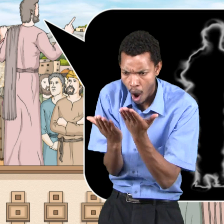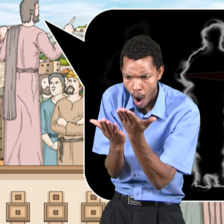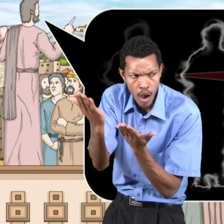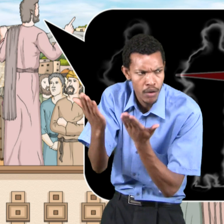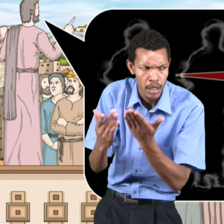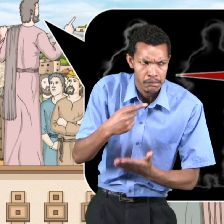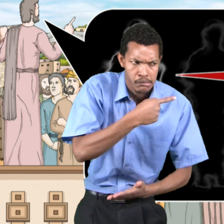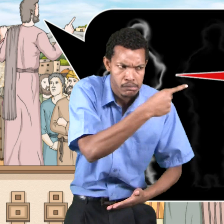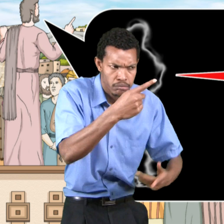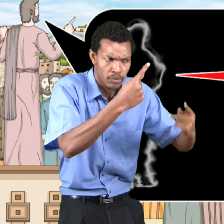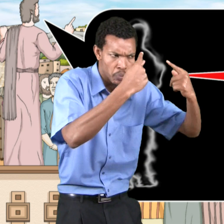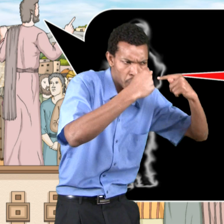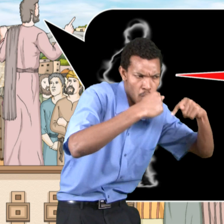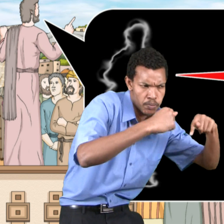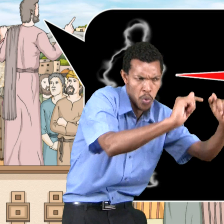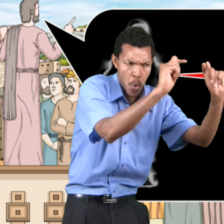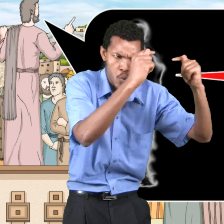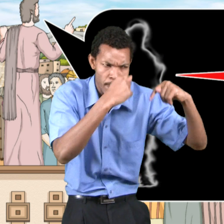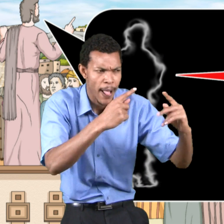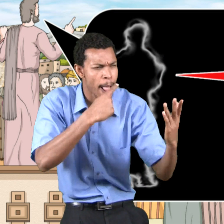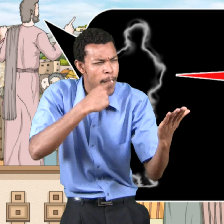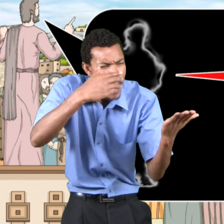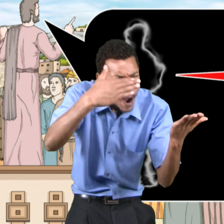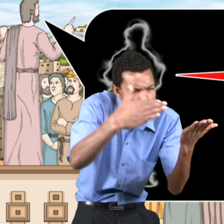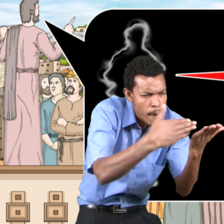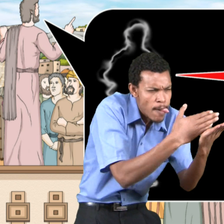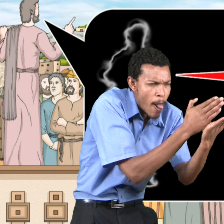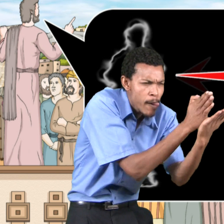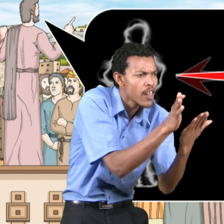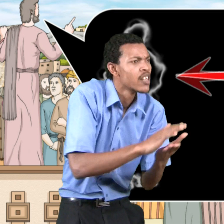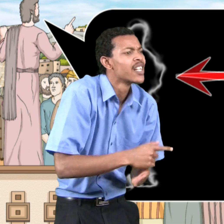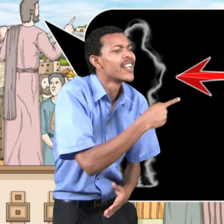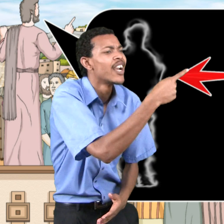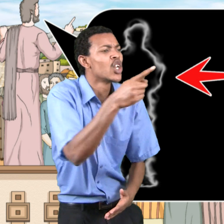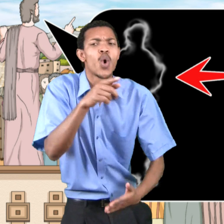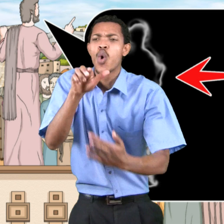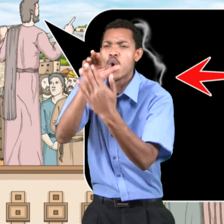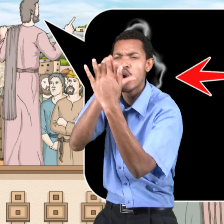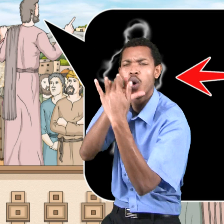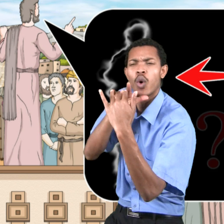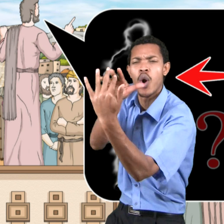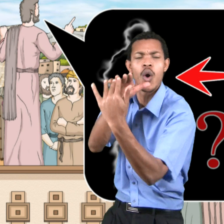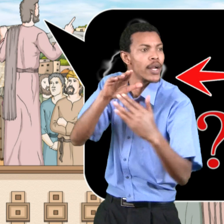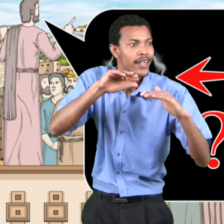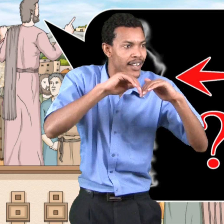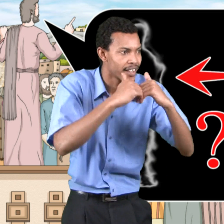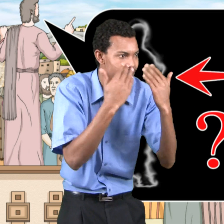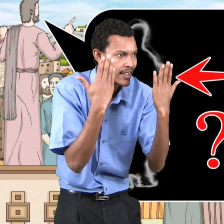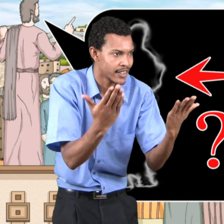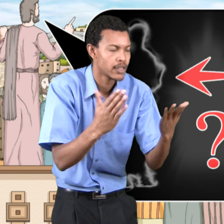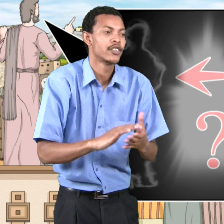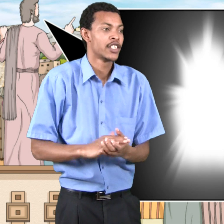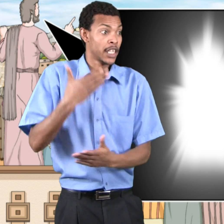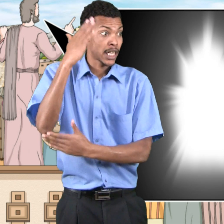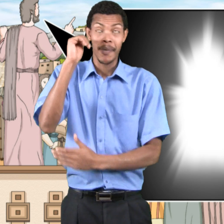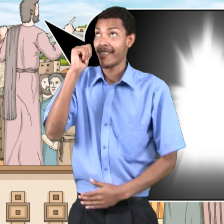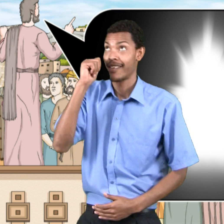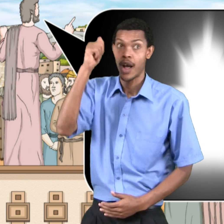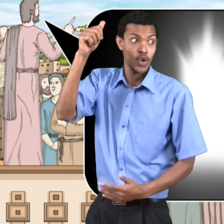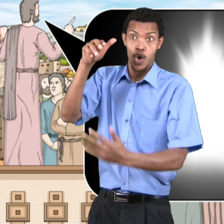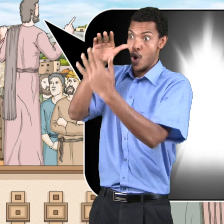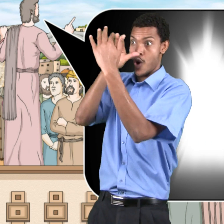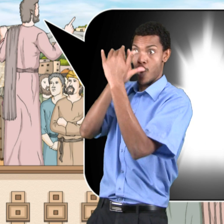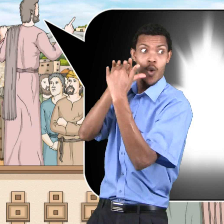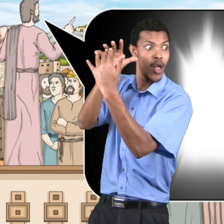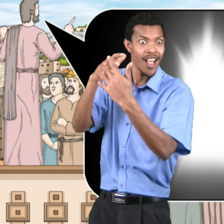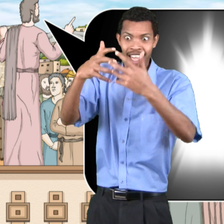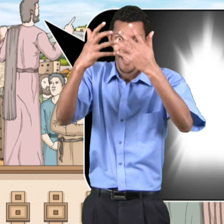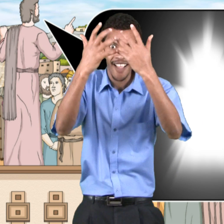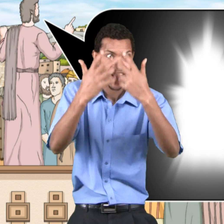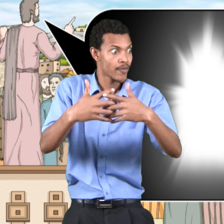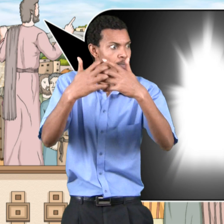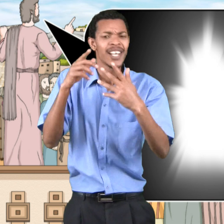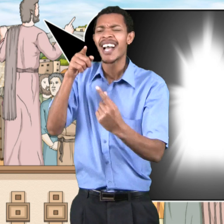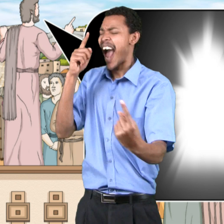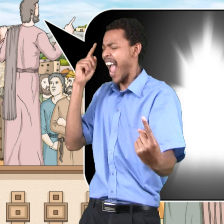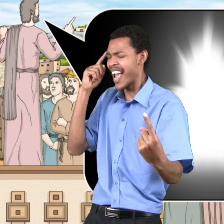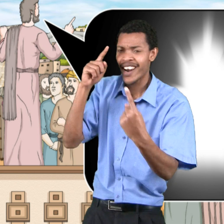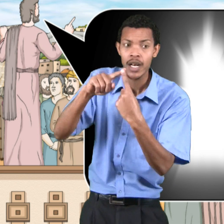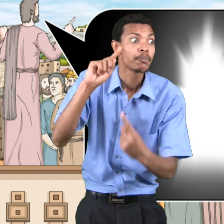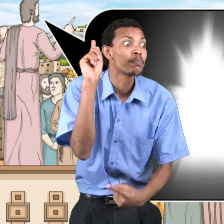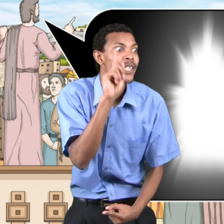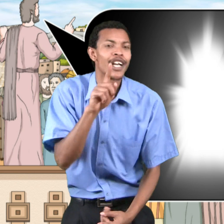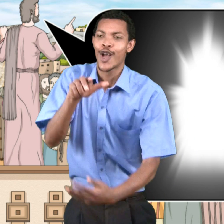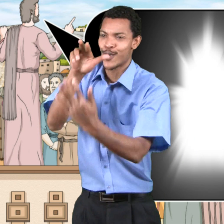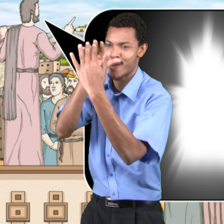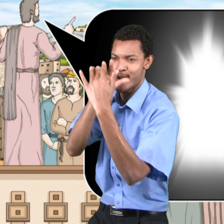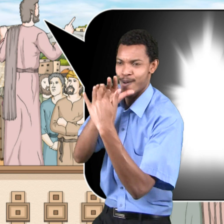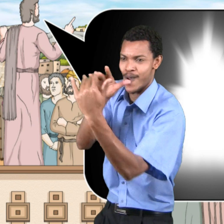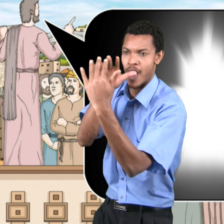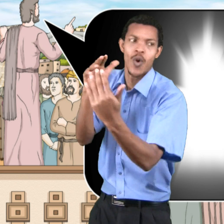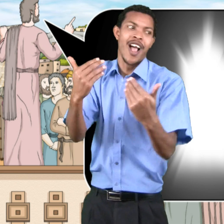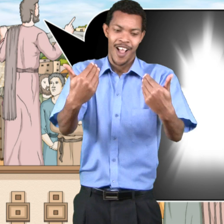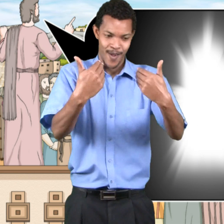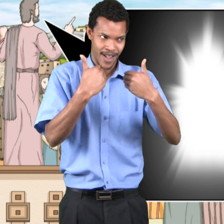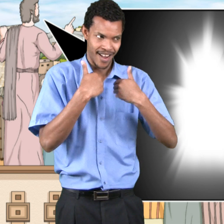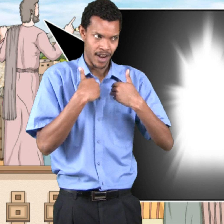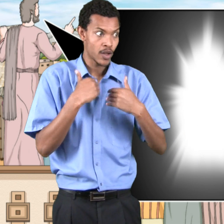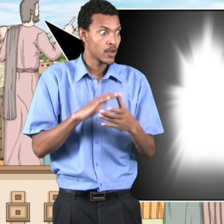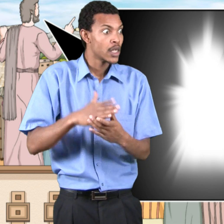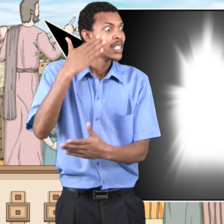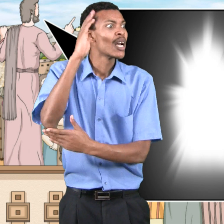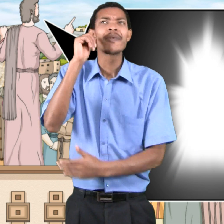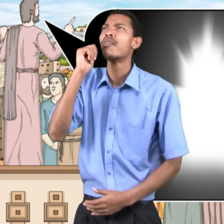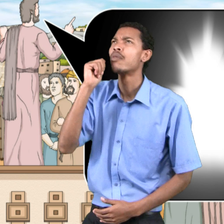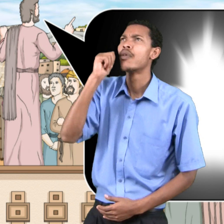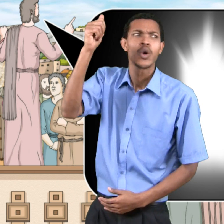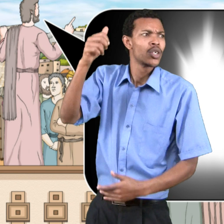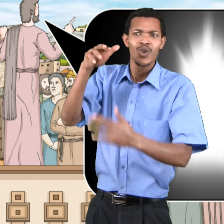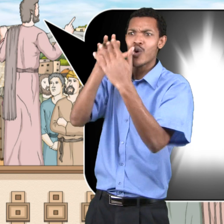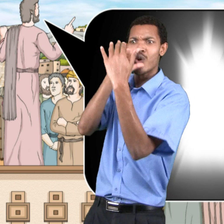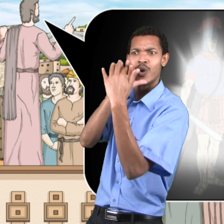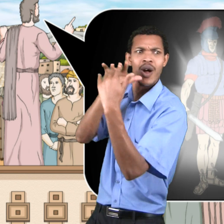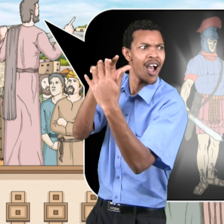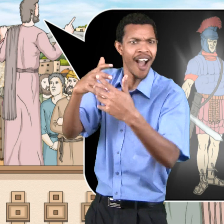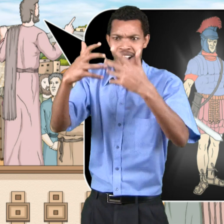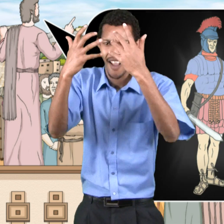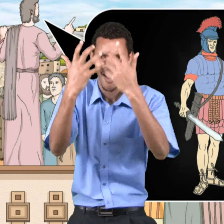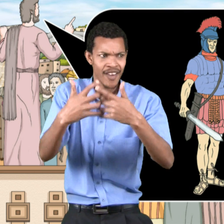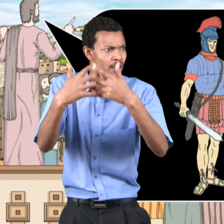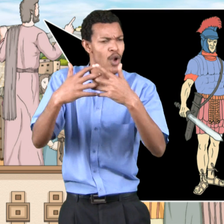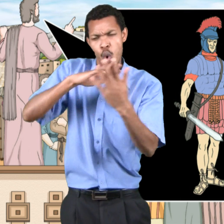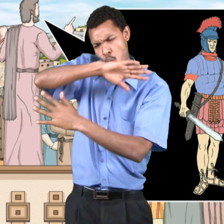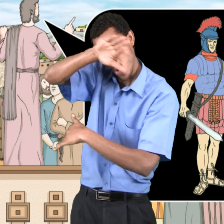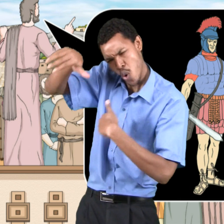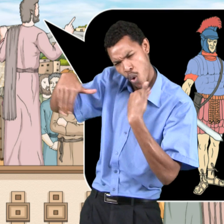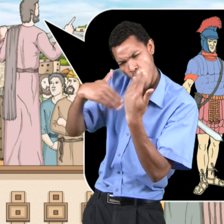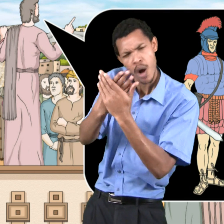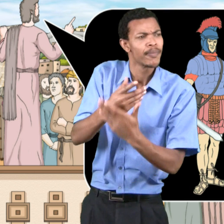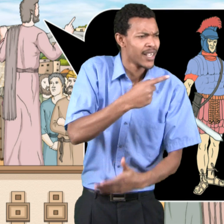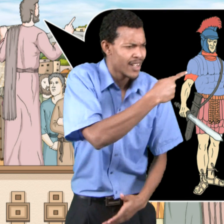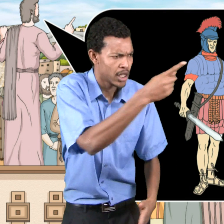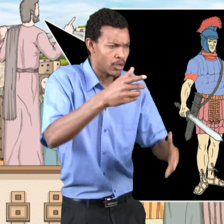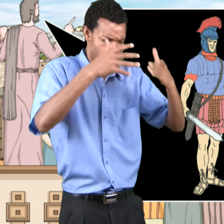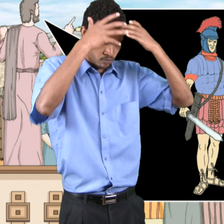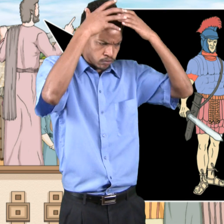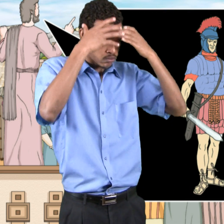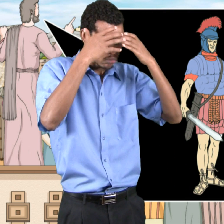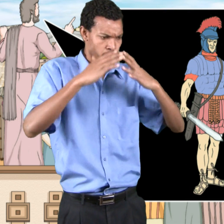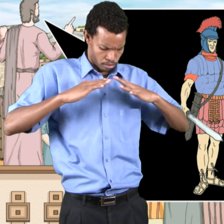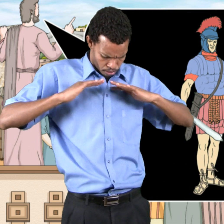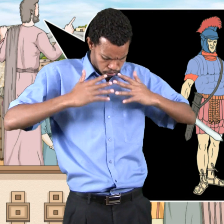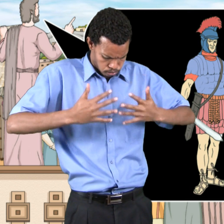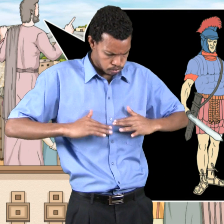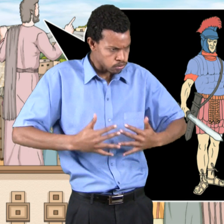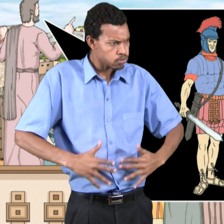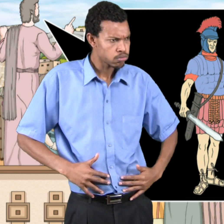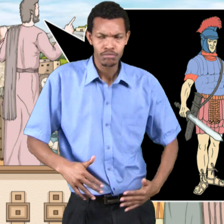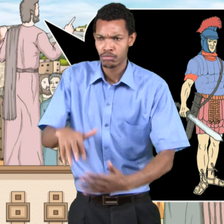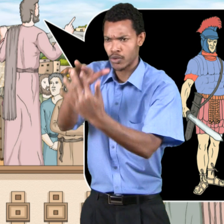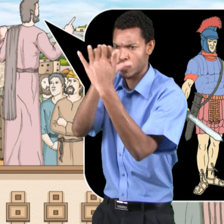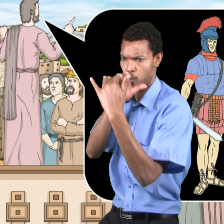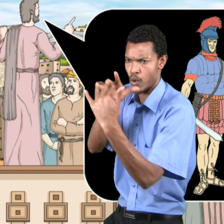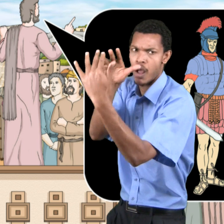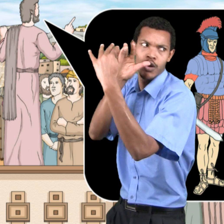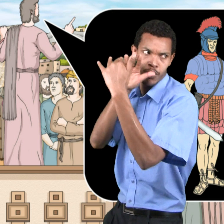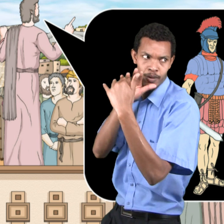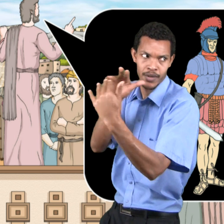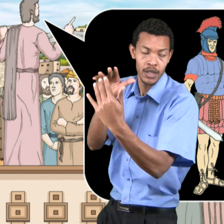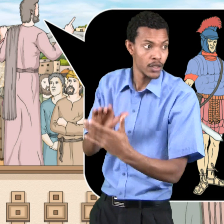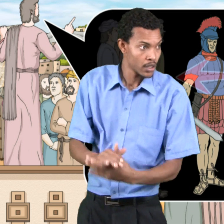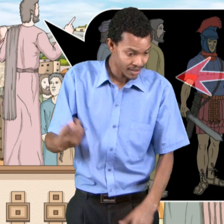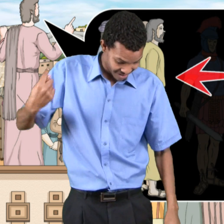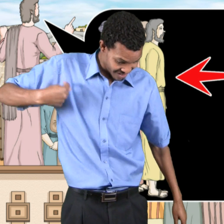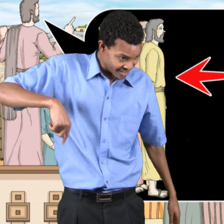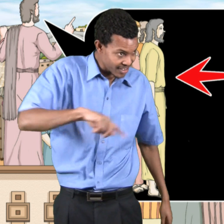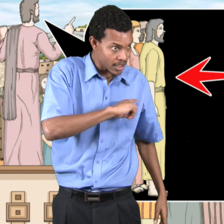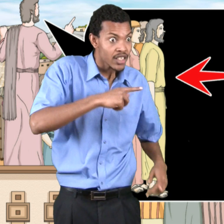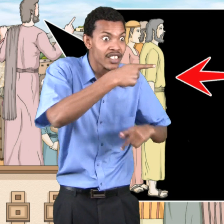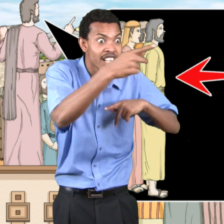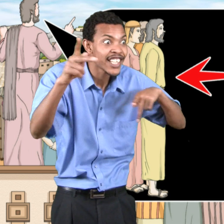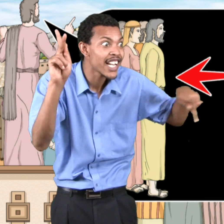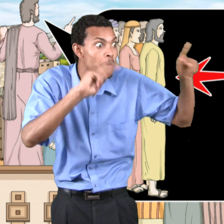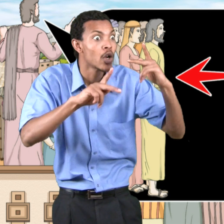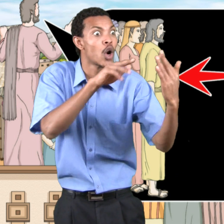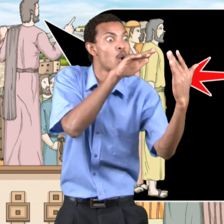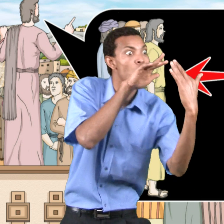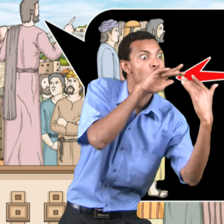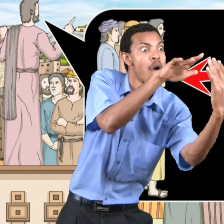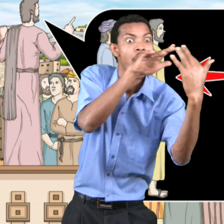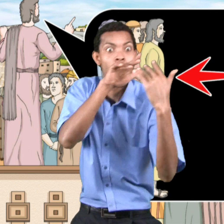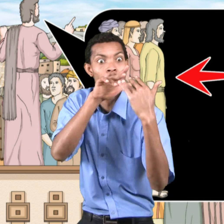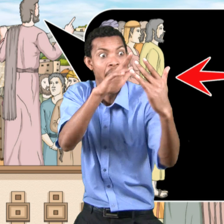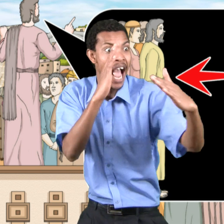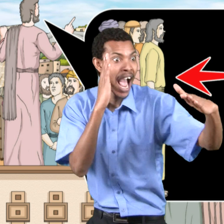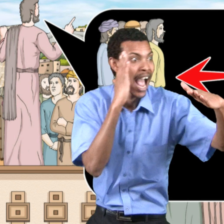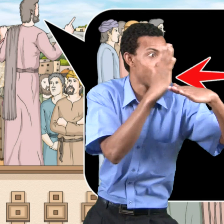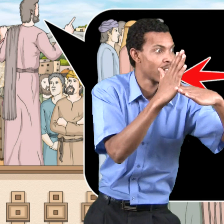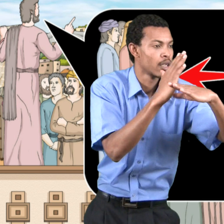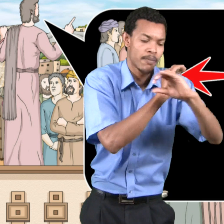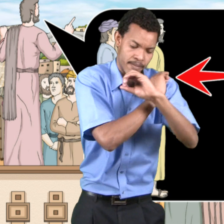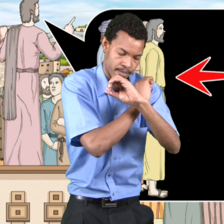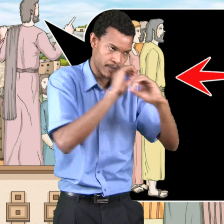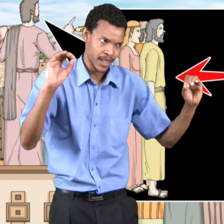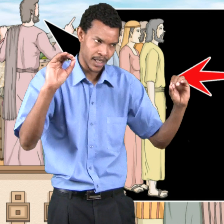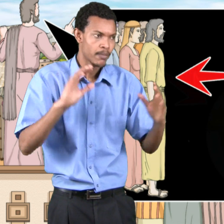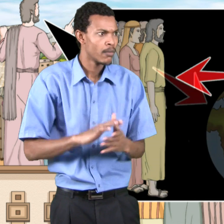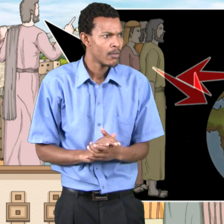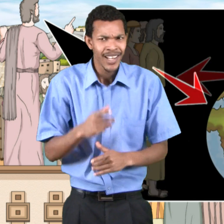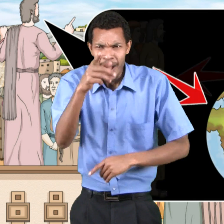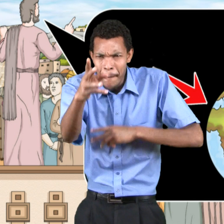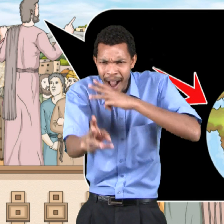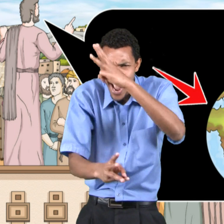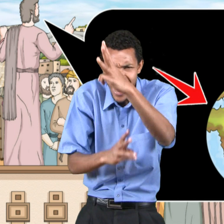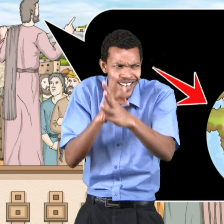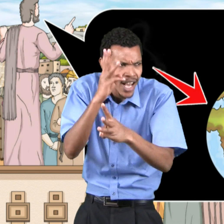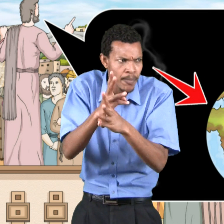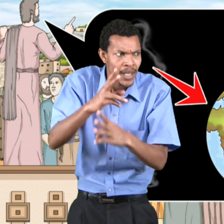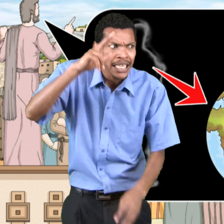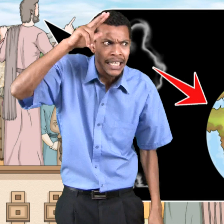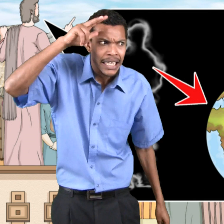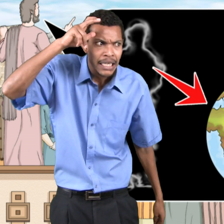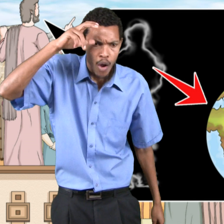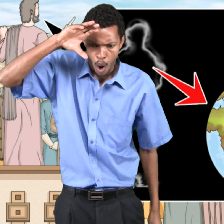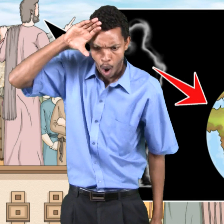Put on the full armor of God, so that you can make your stand against the devil’s schemes.